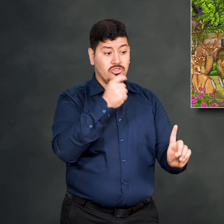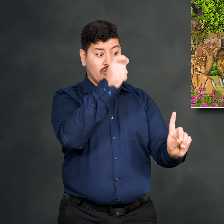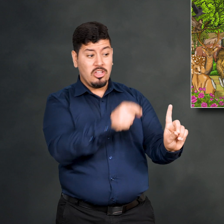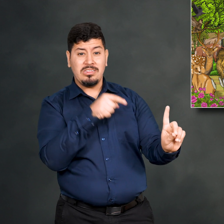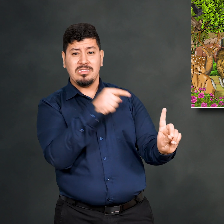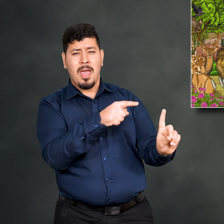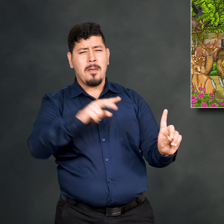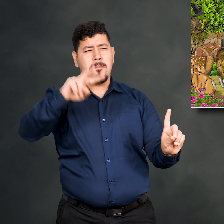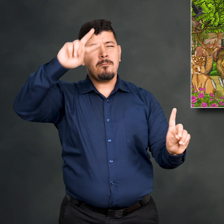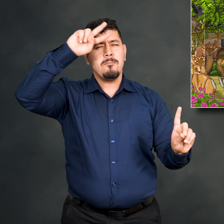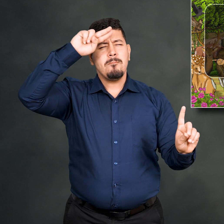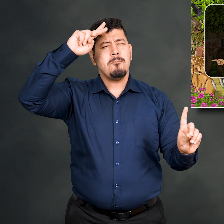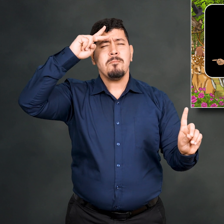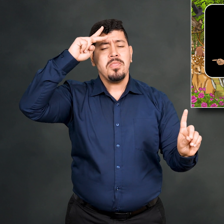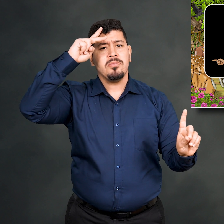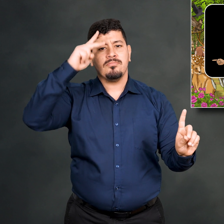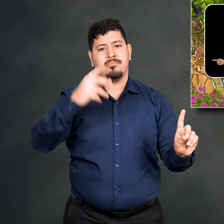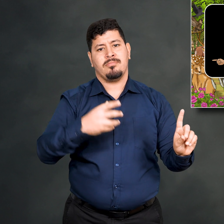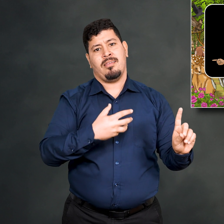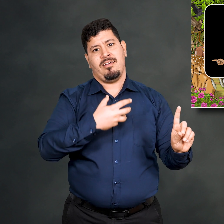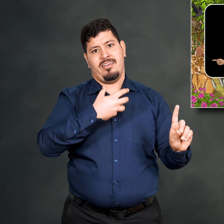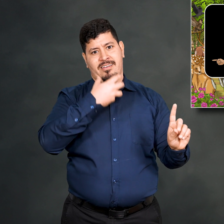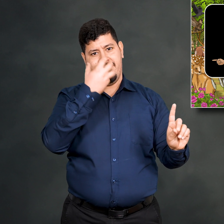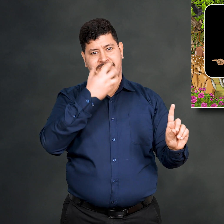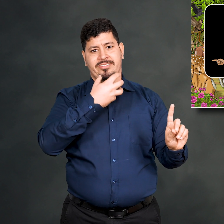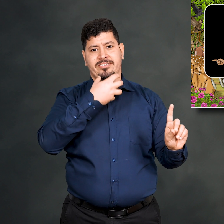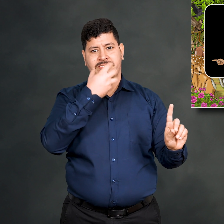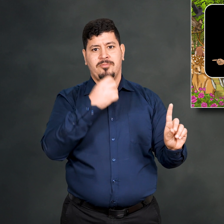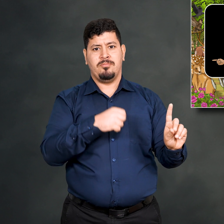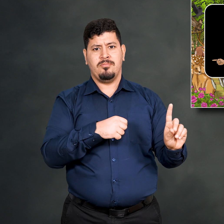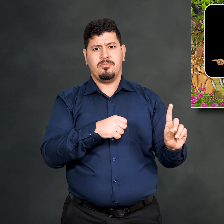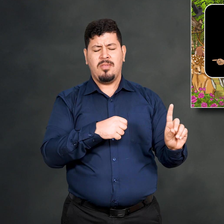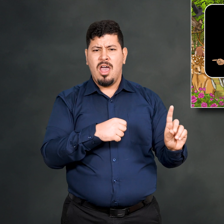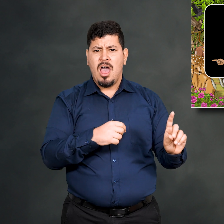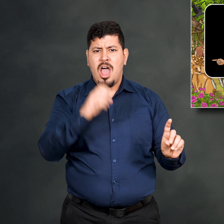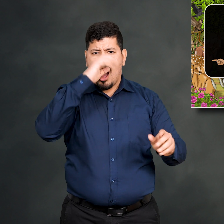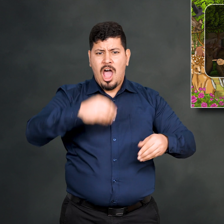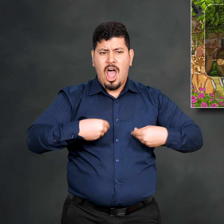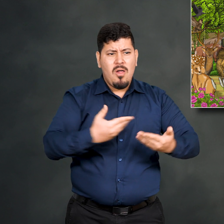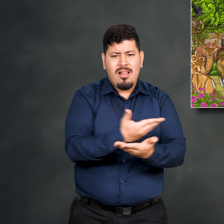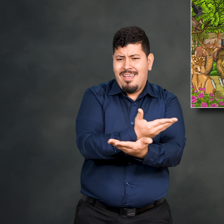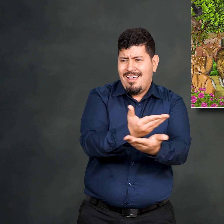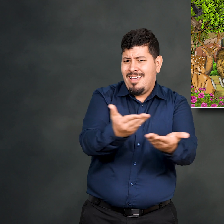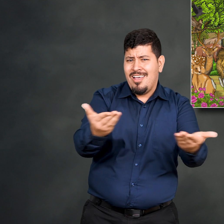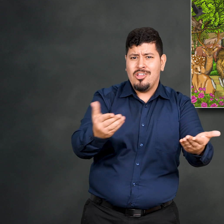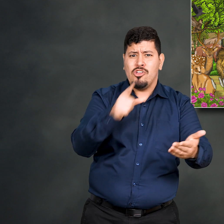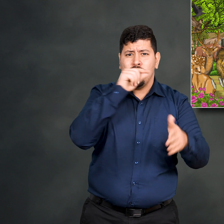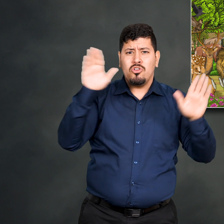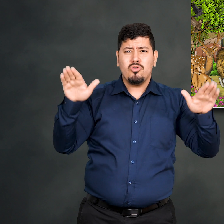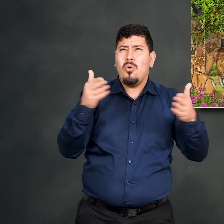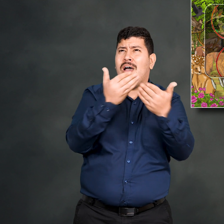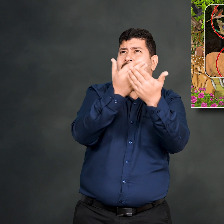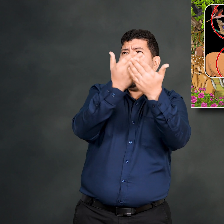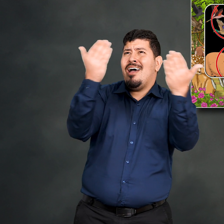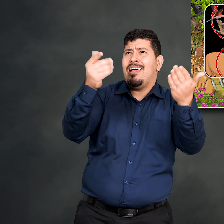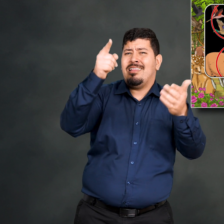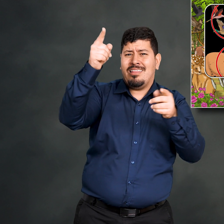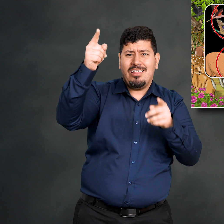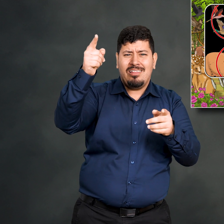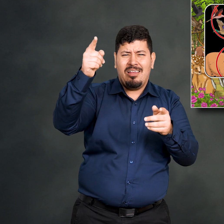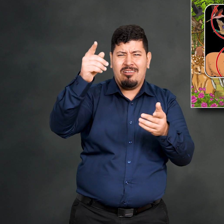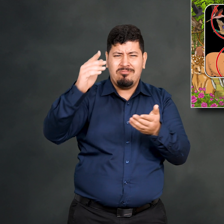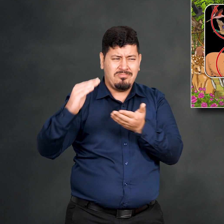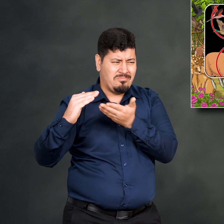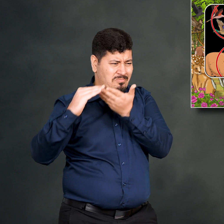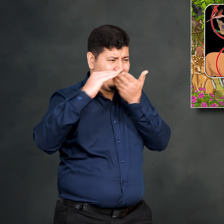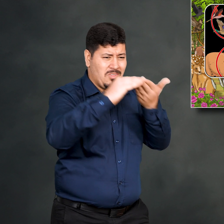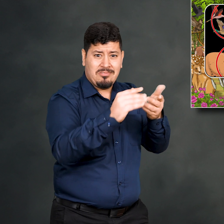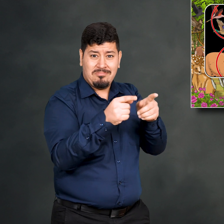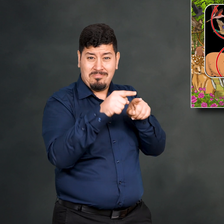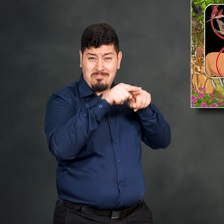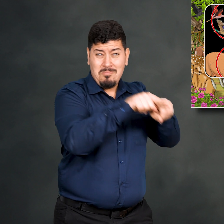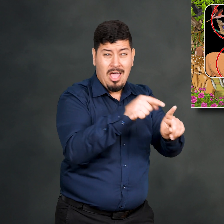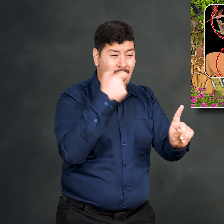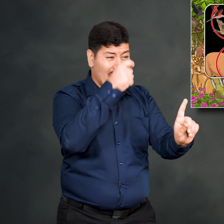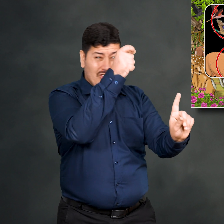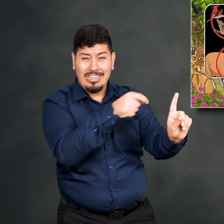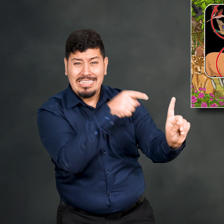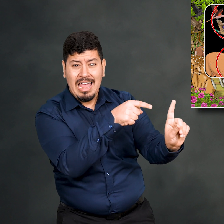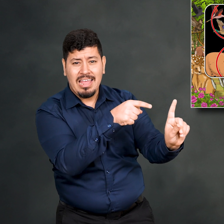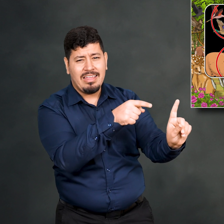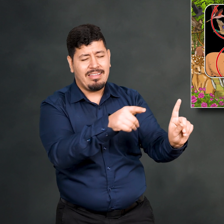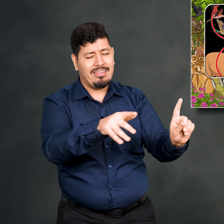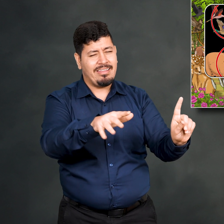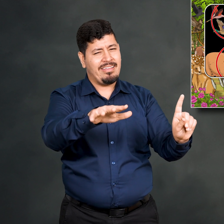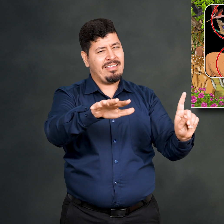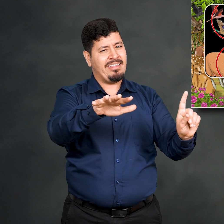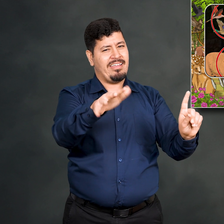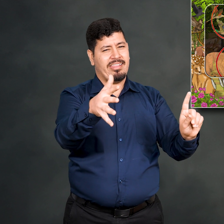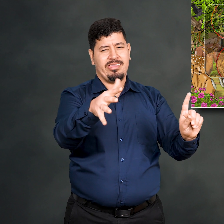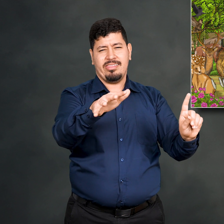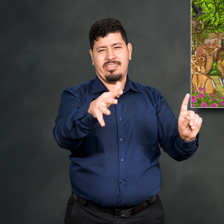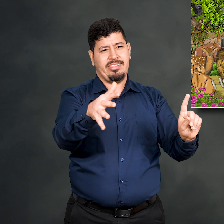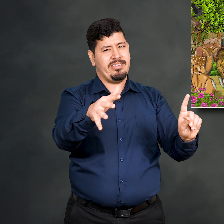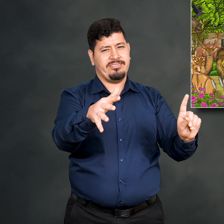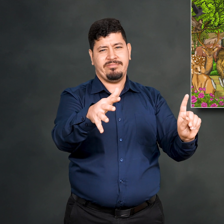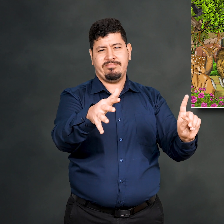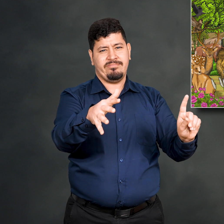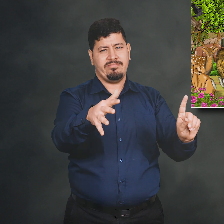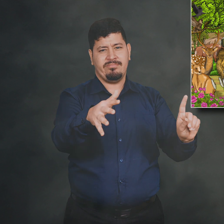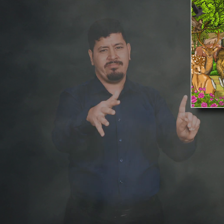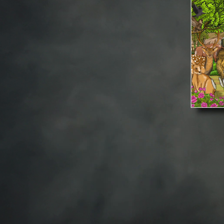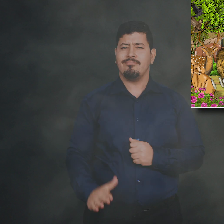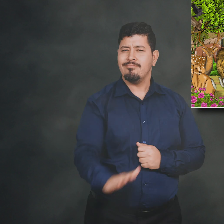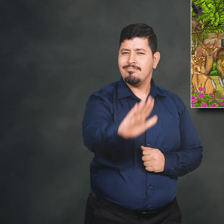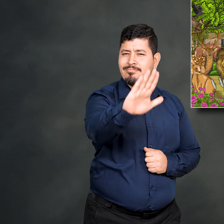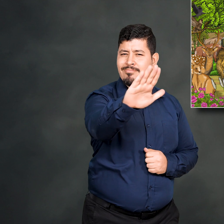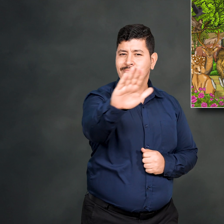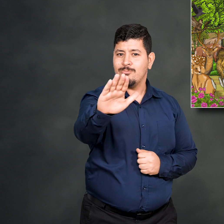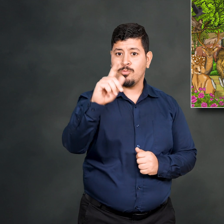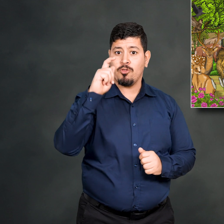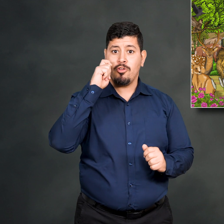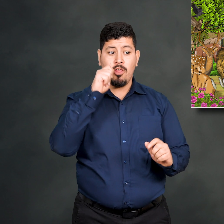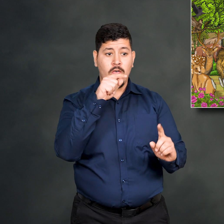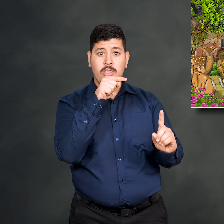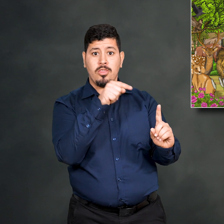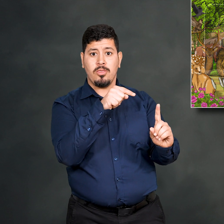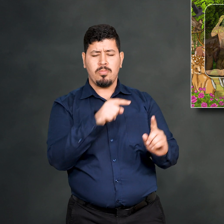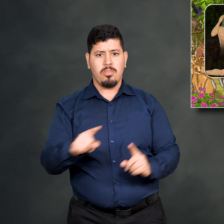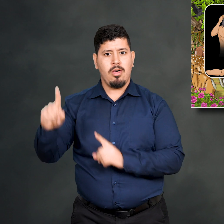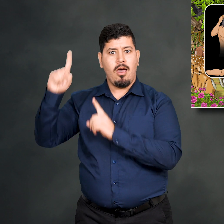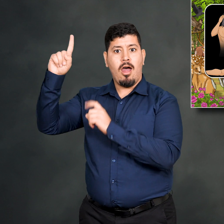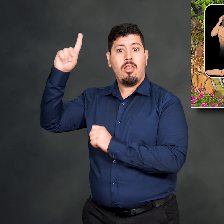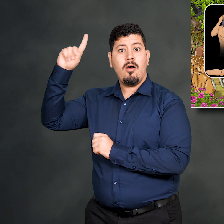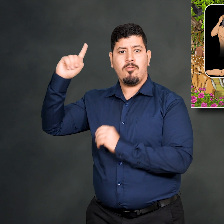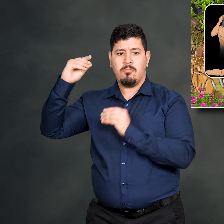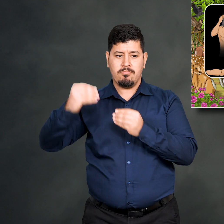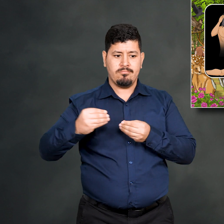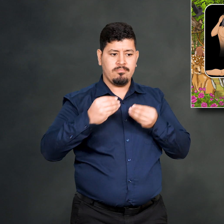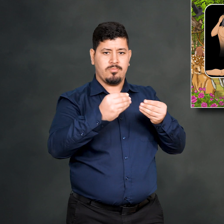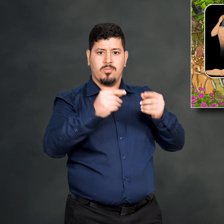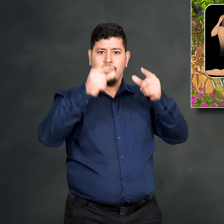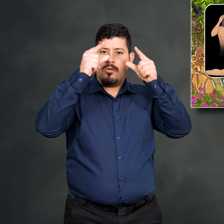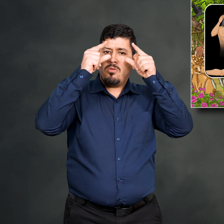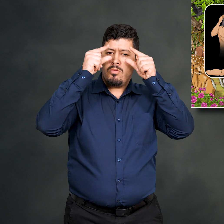But for Adam no suitable helper was found.